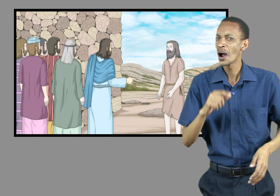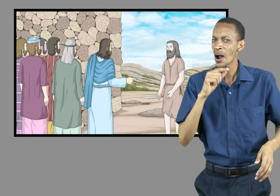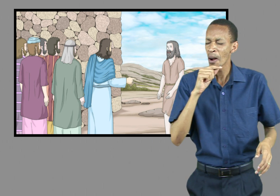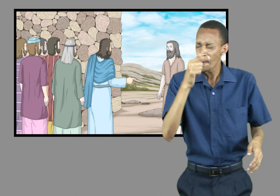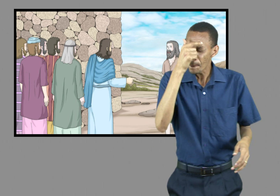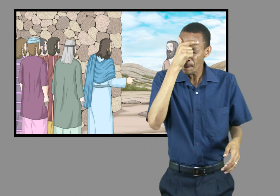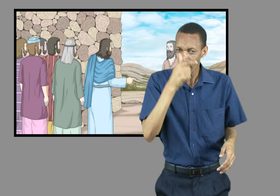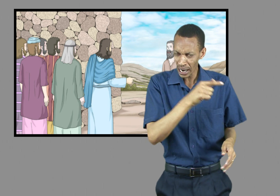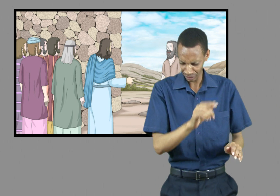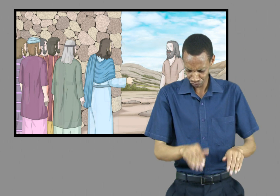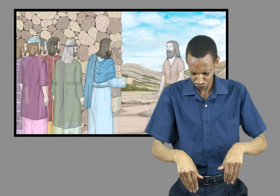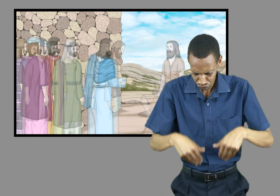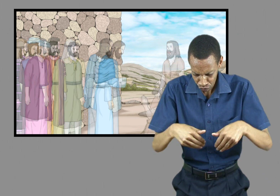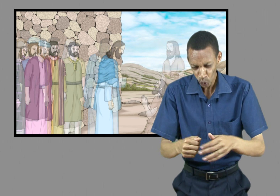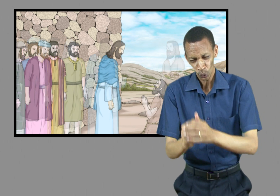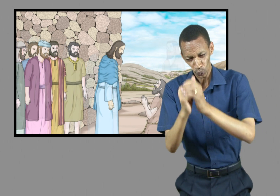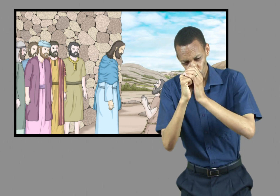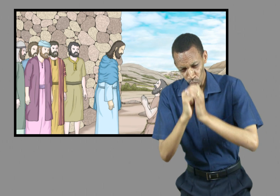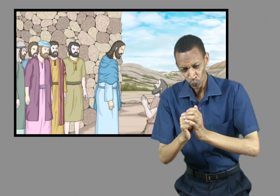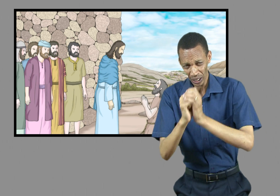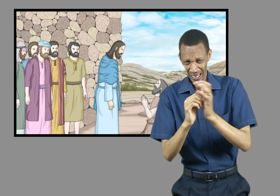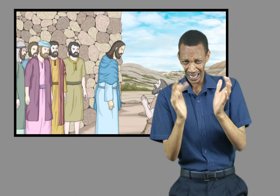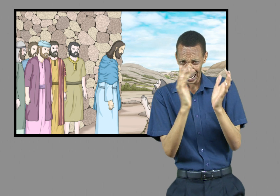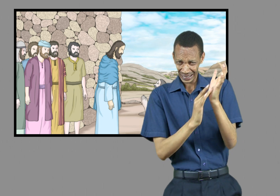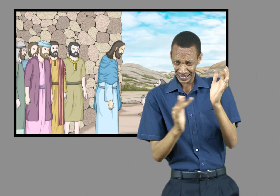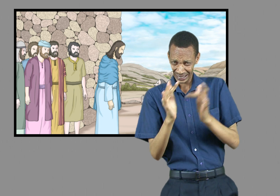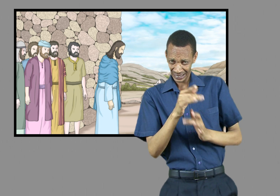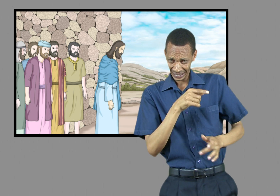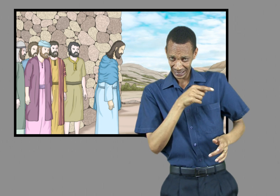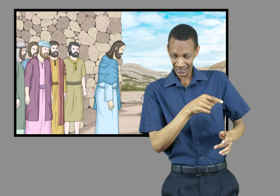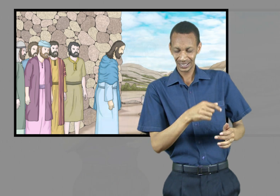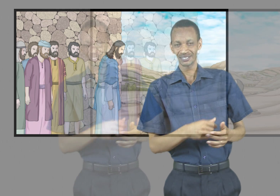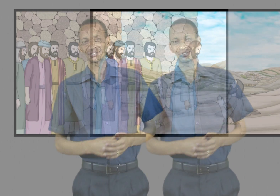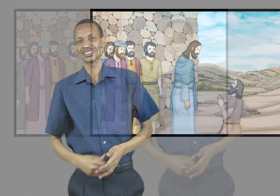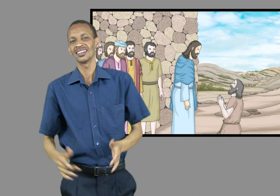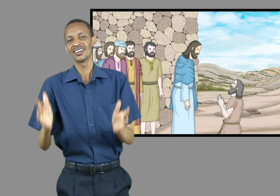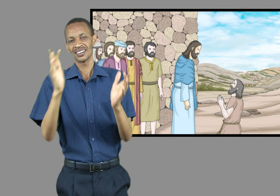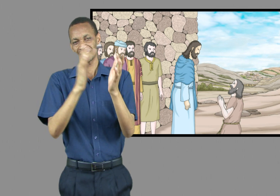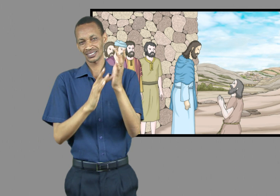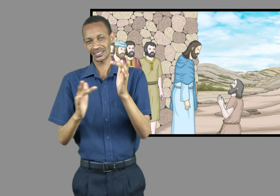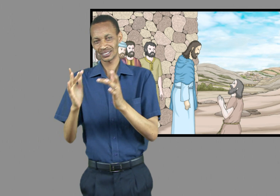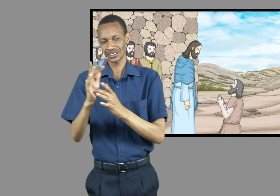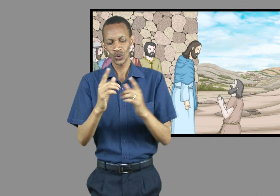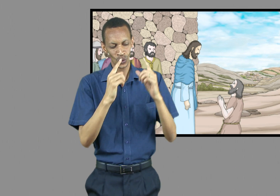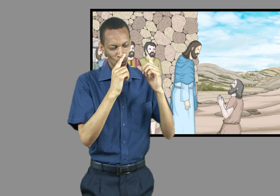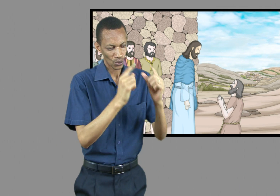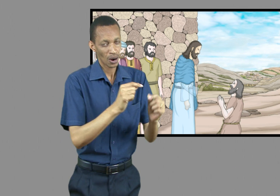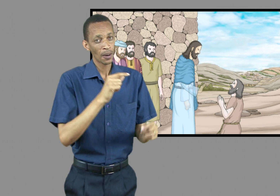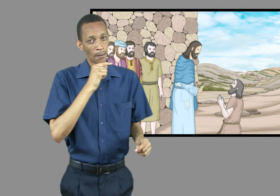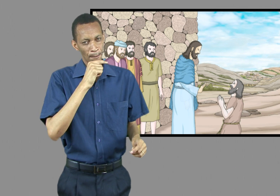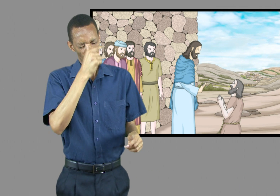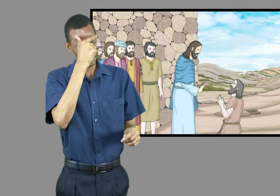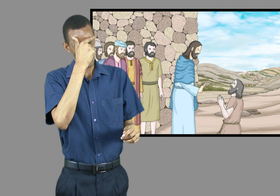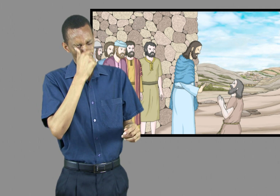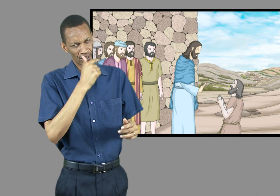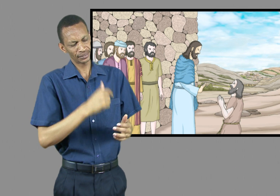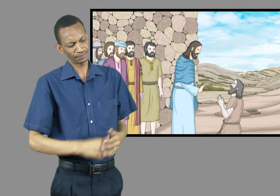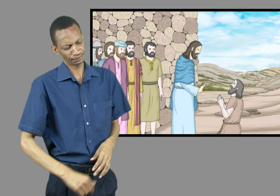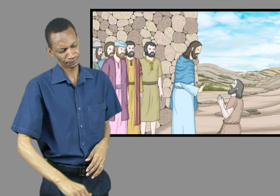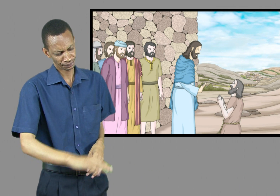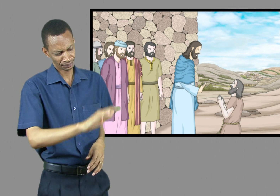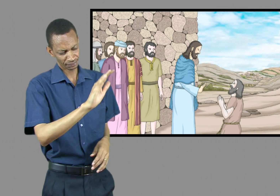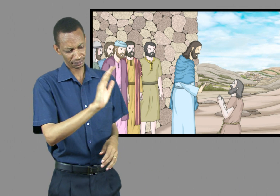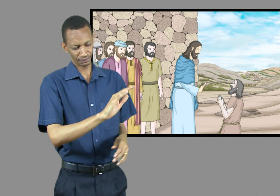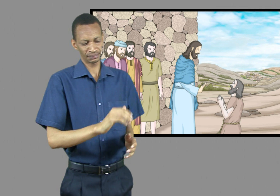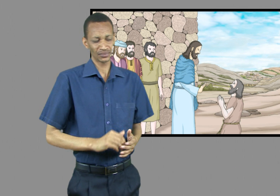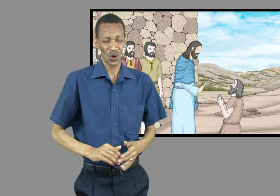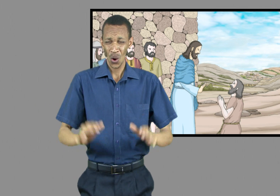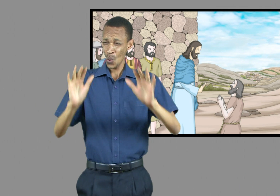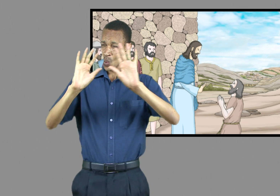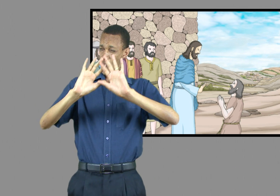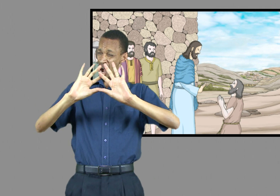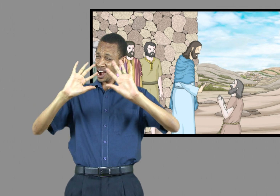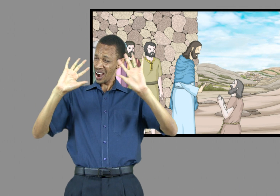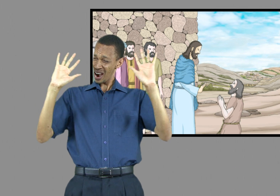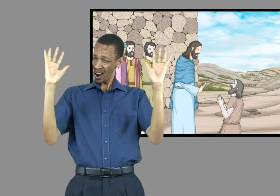And he worshiped Jesus.